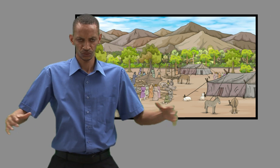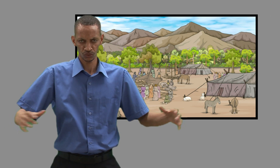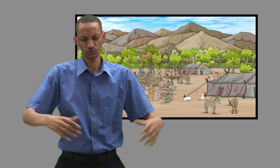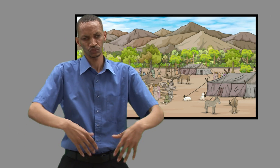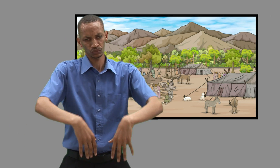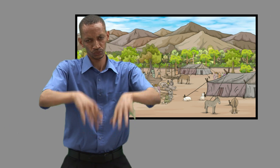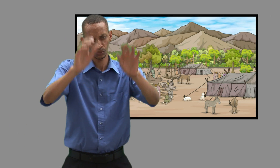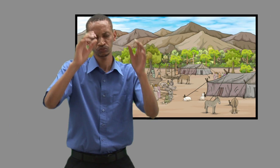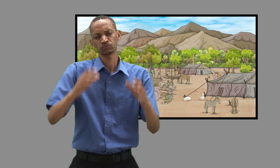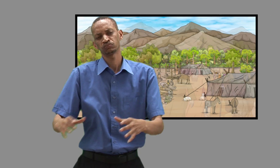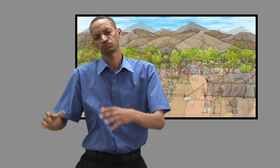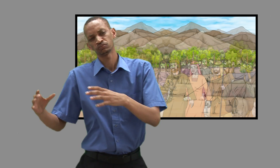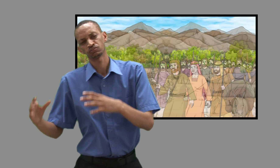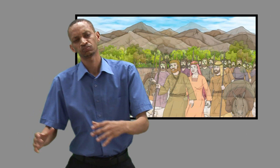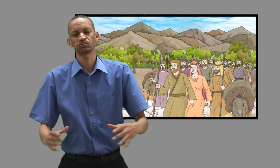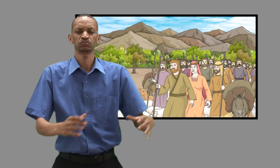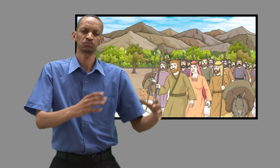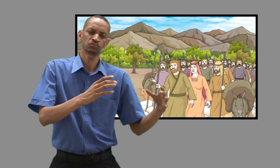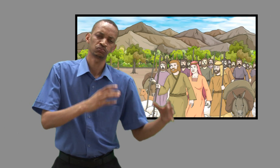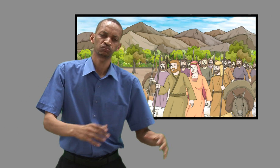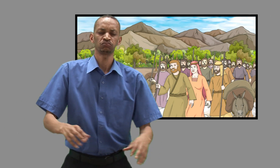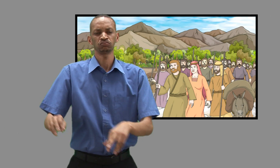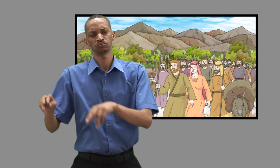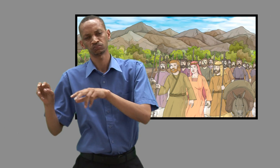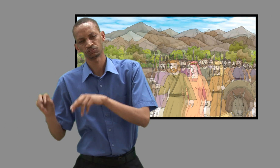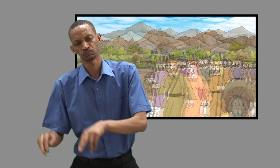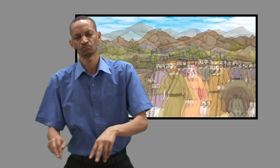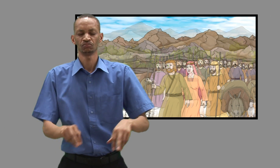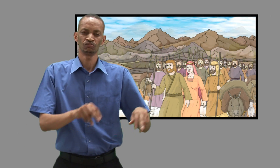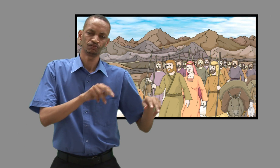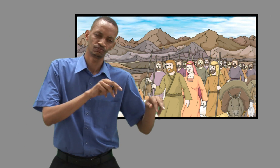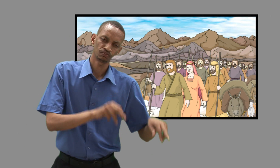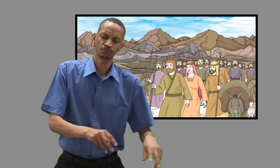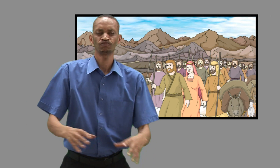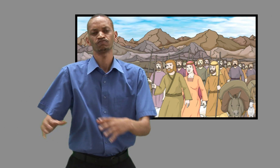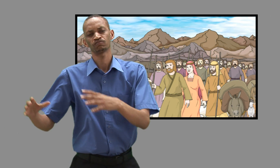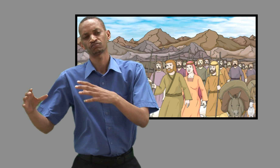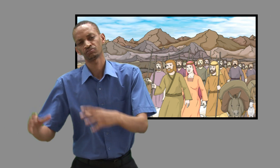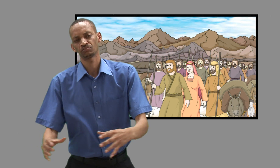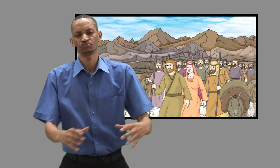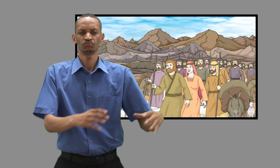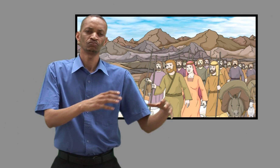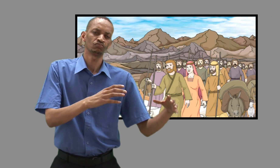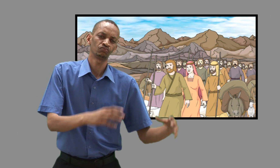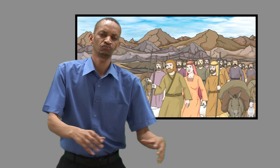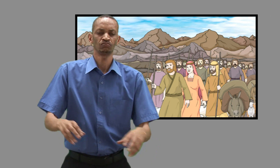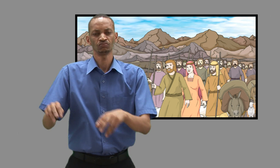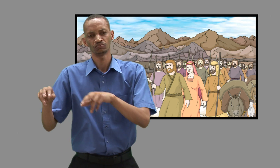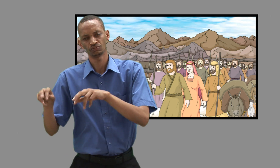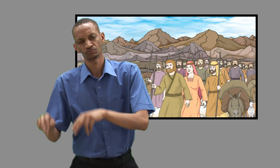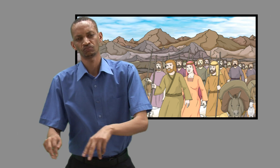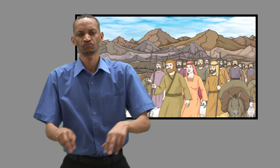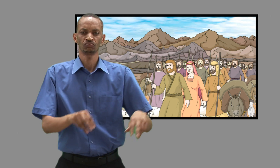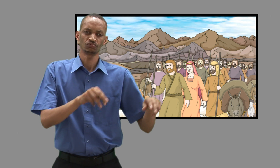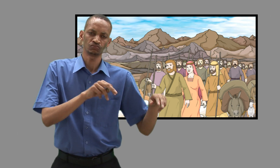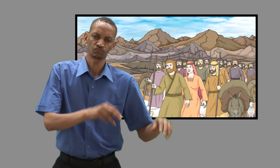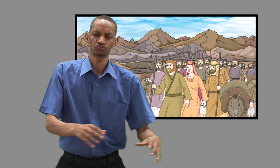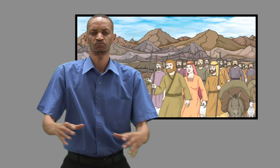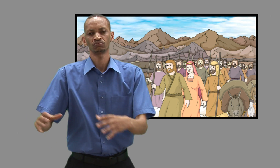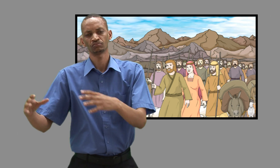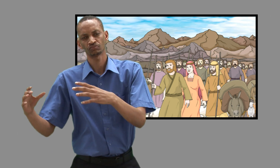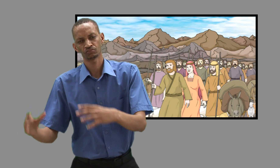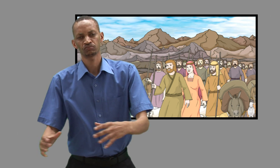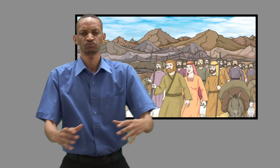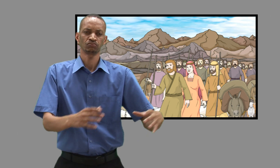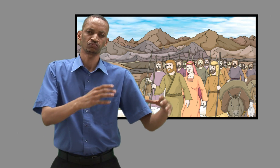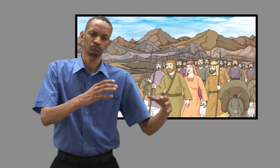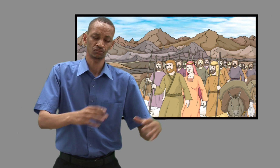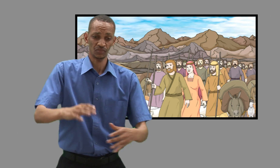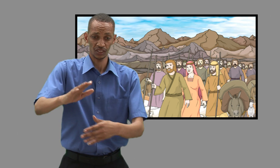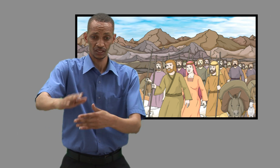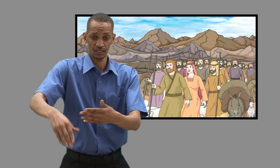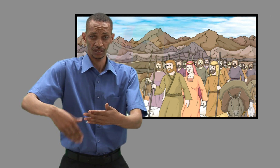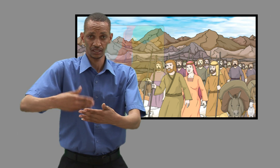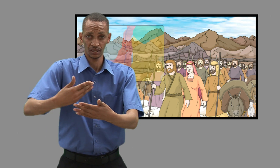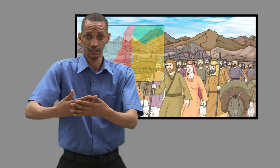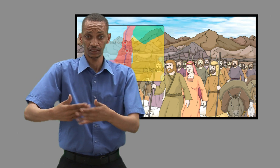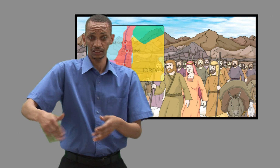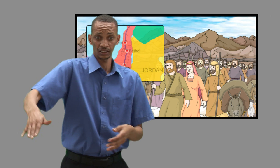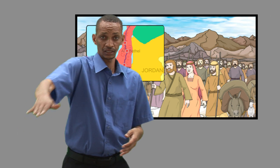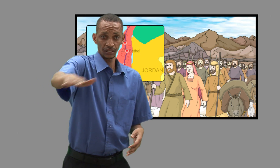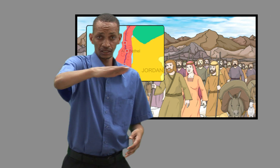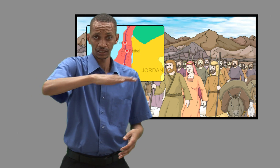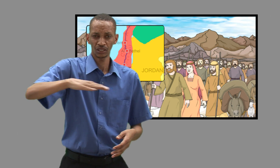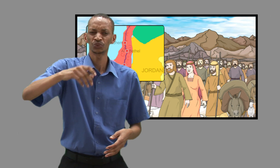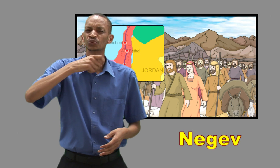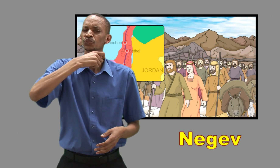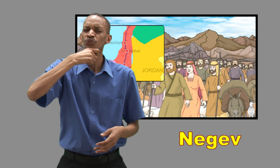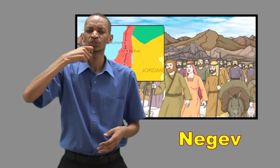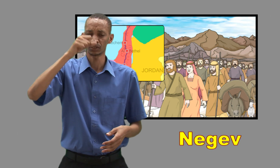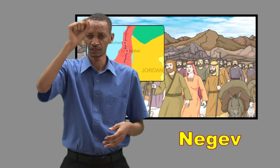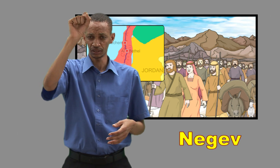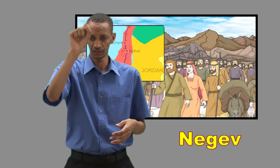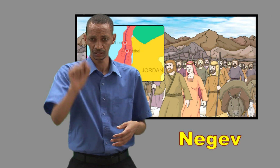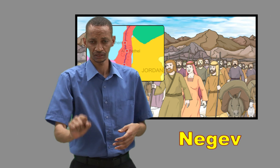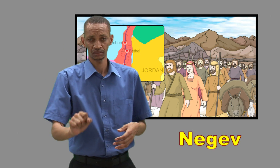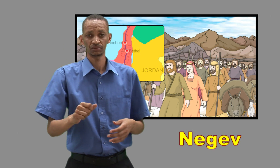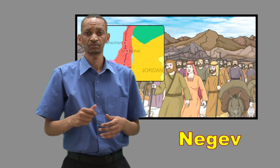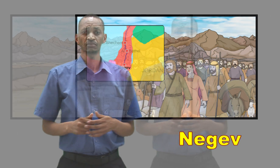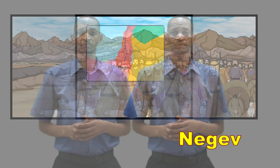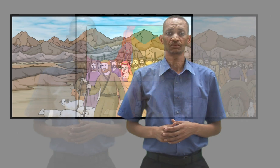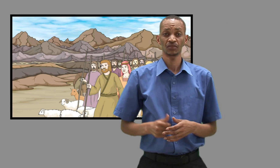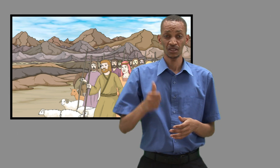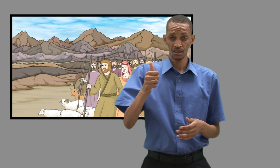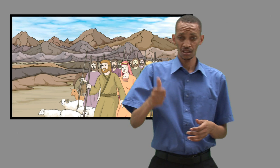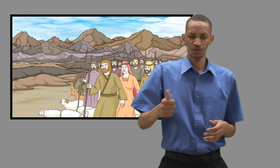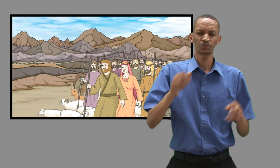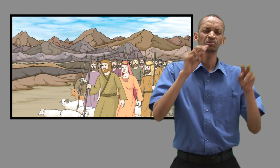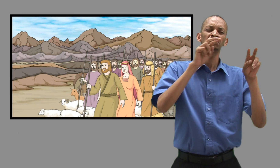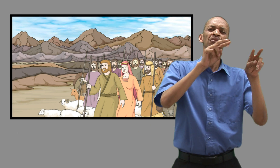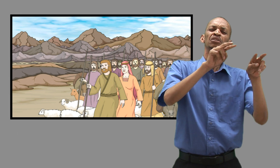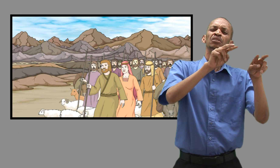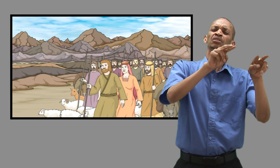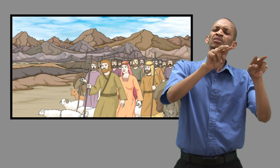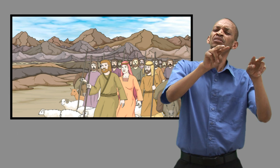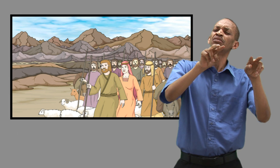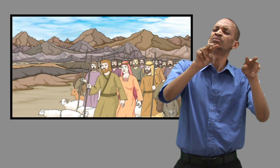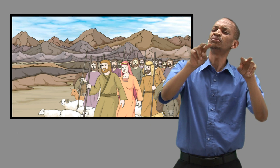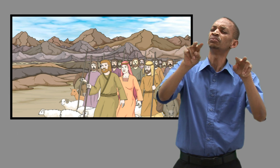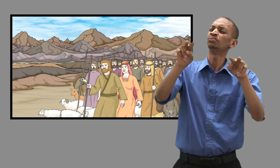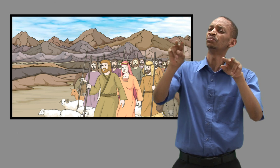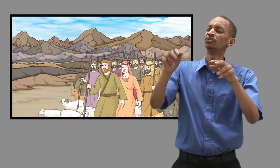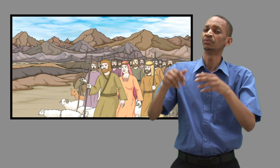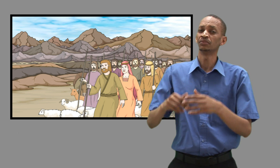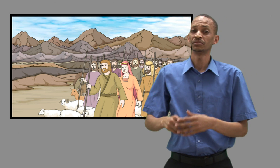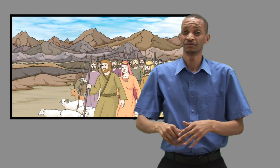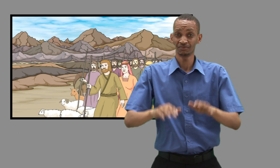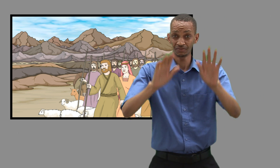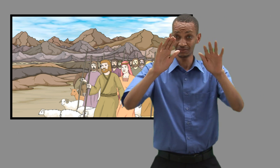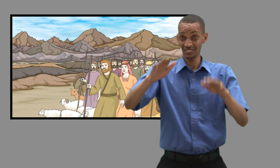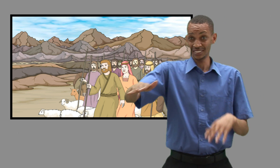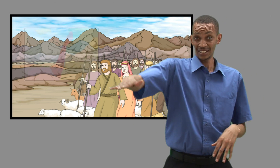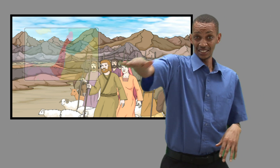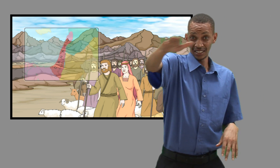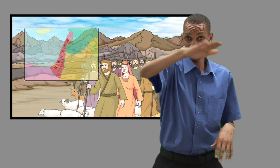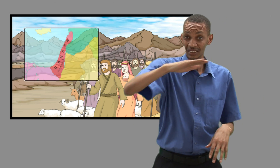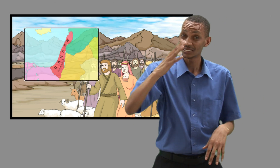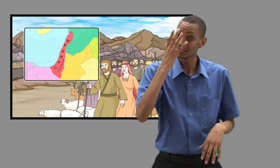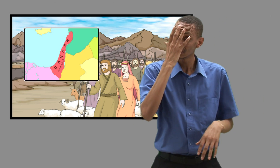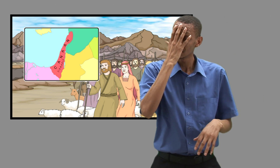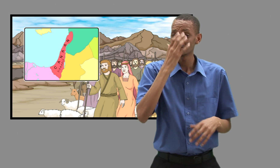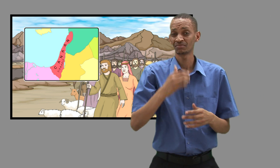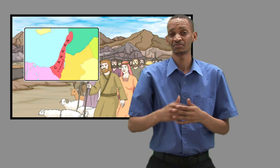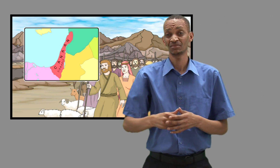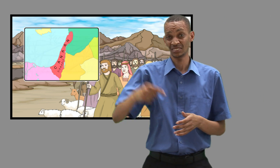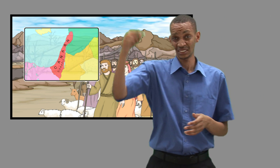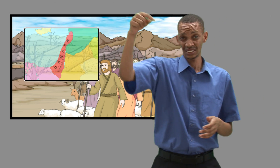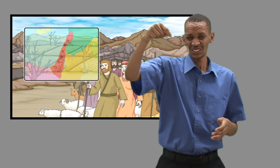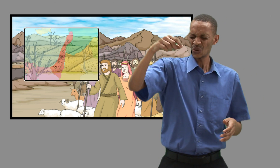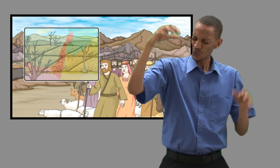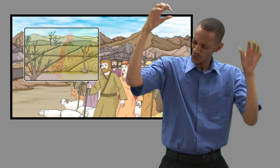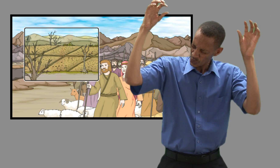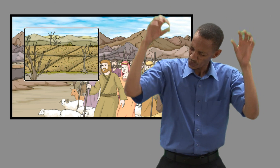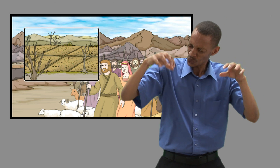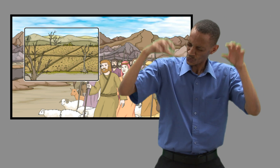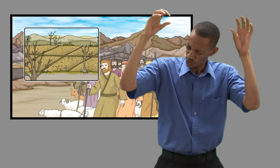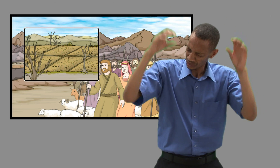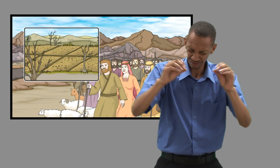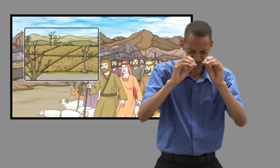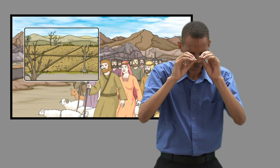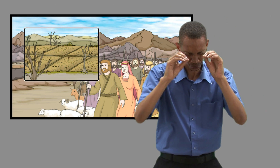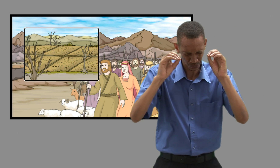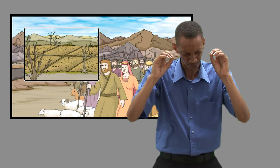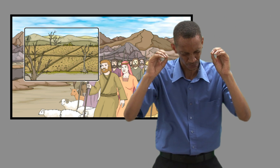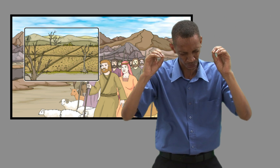And Abram journeyed on toward the Negev.